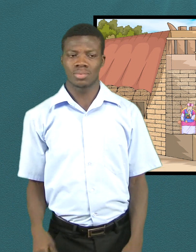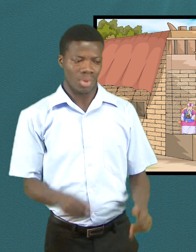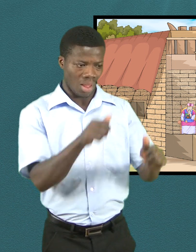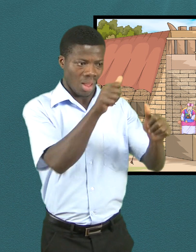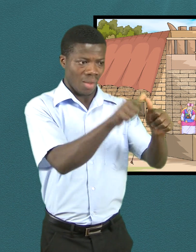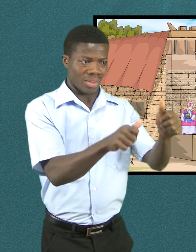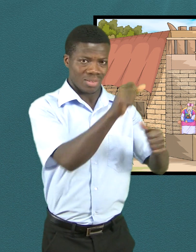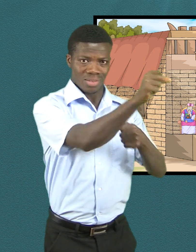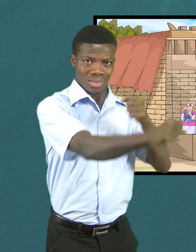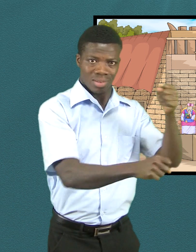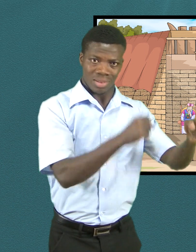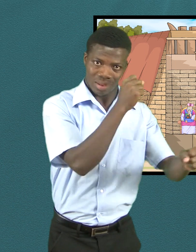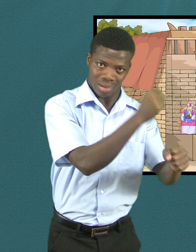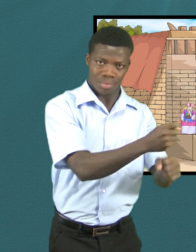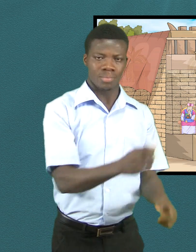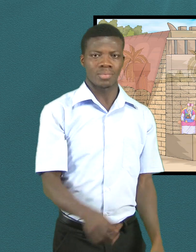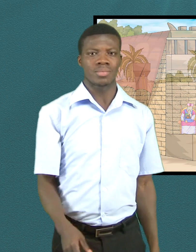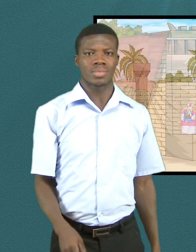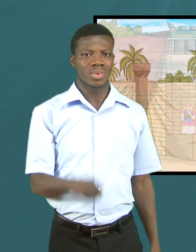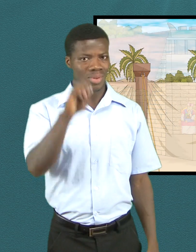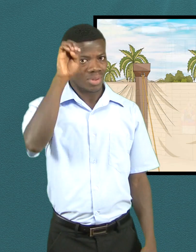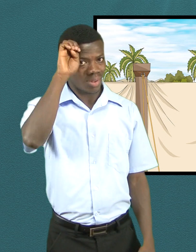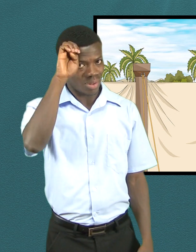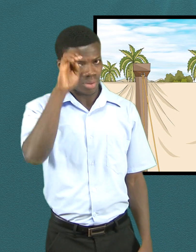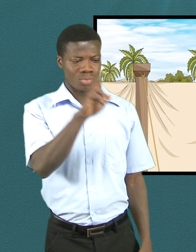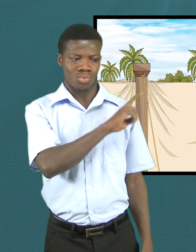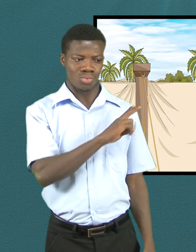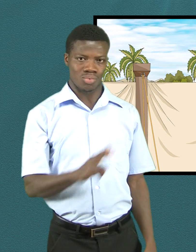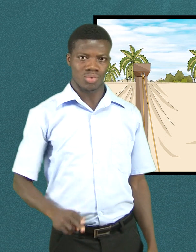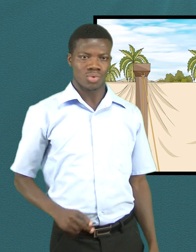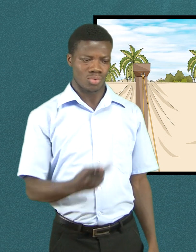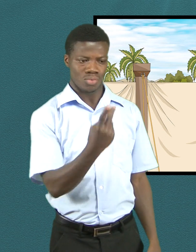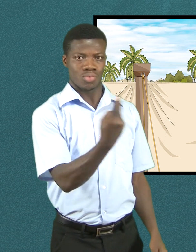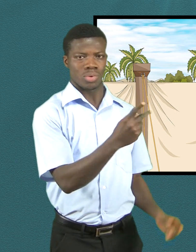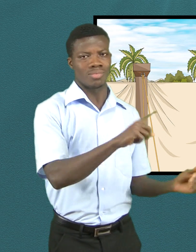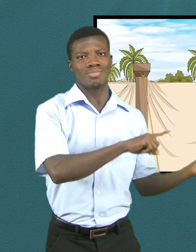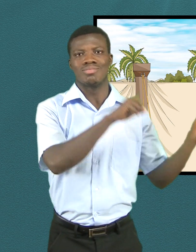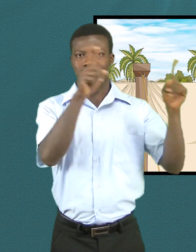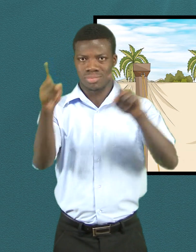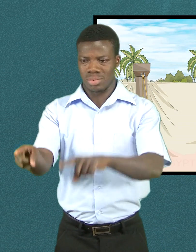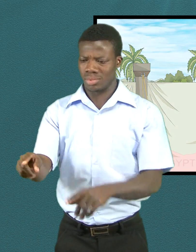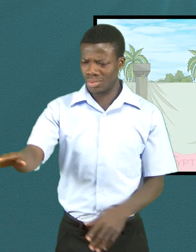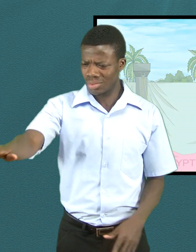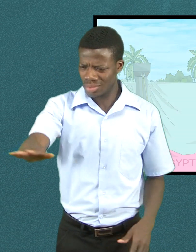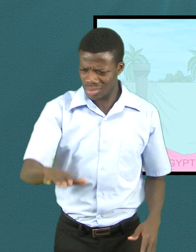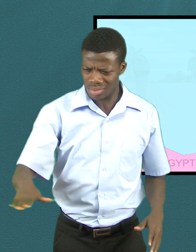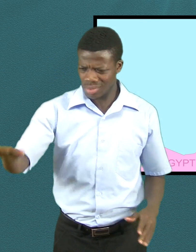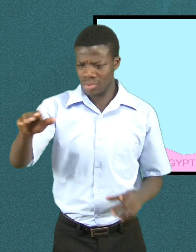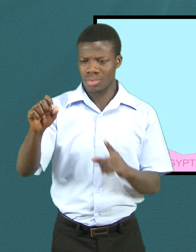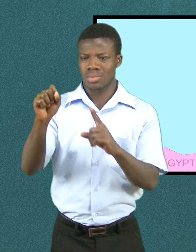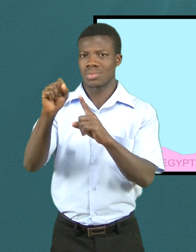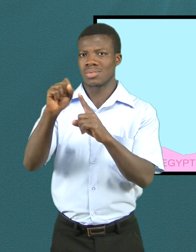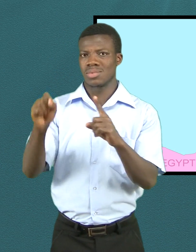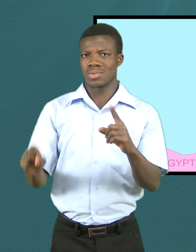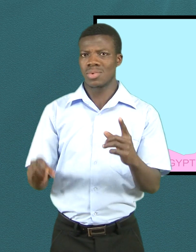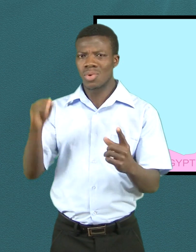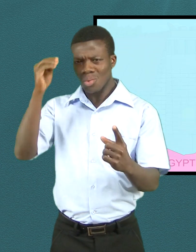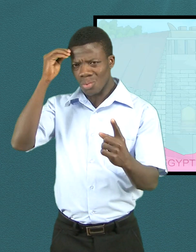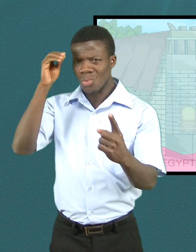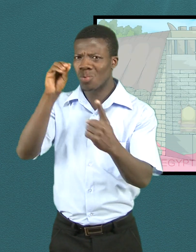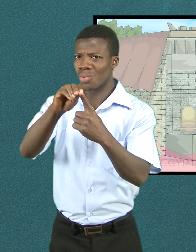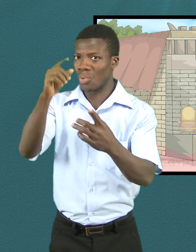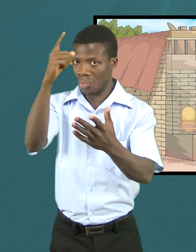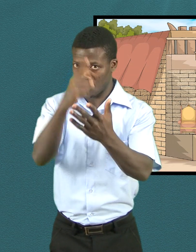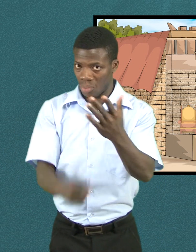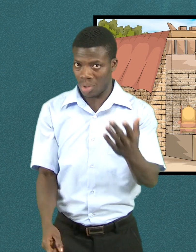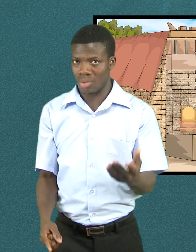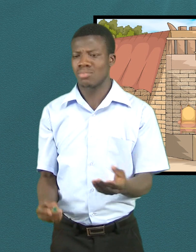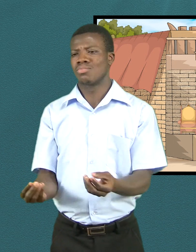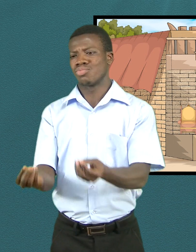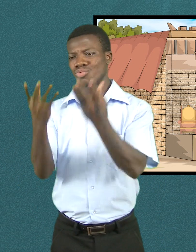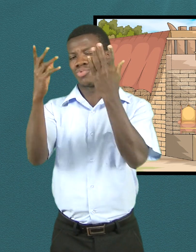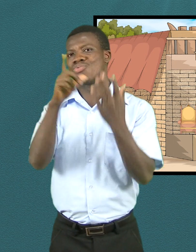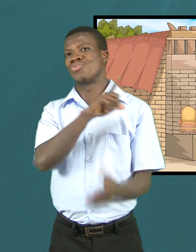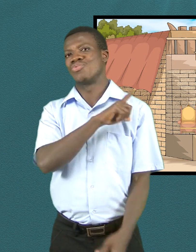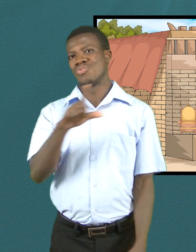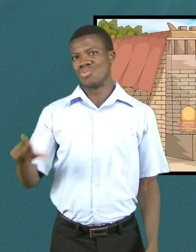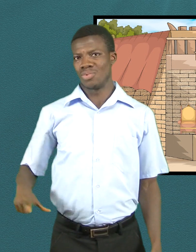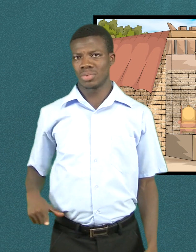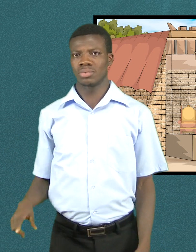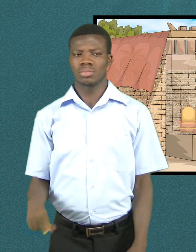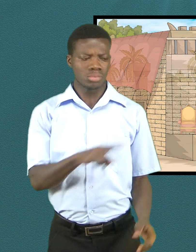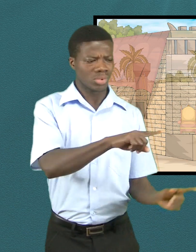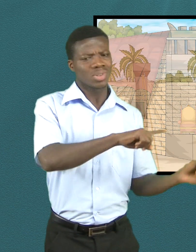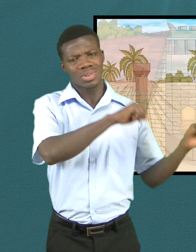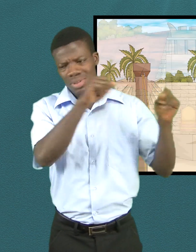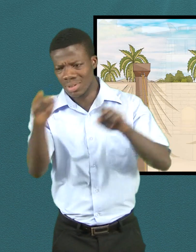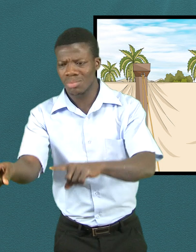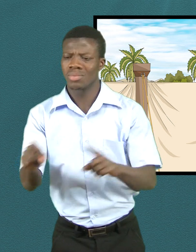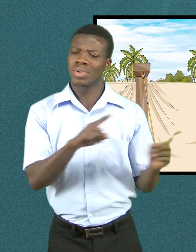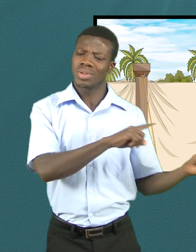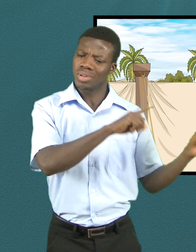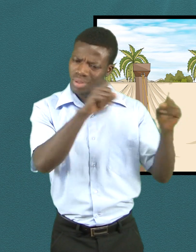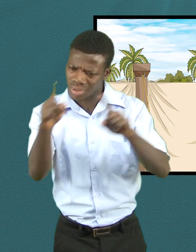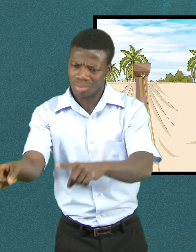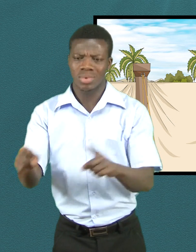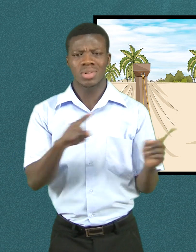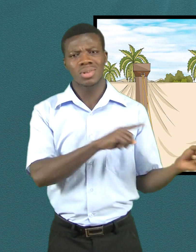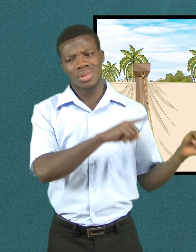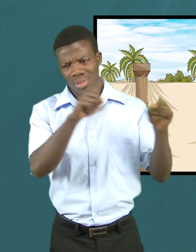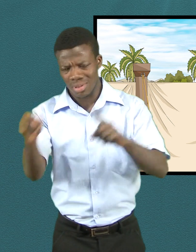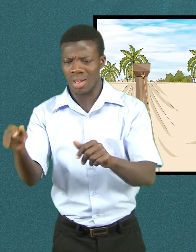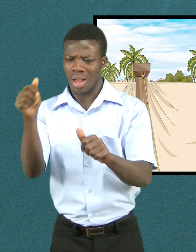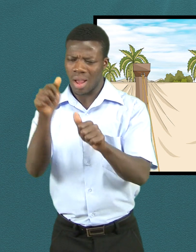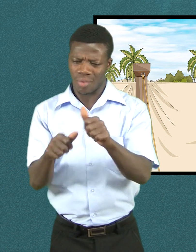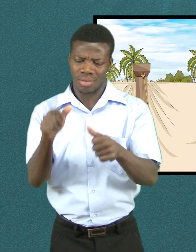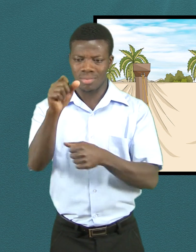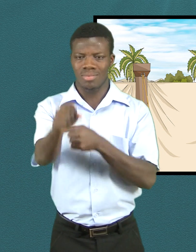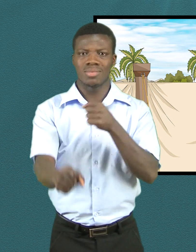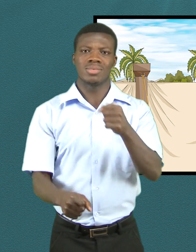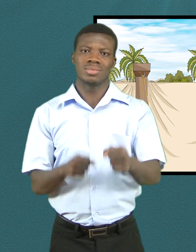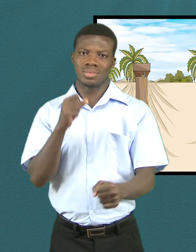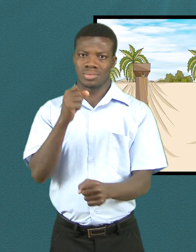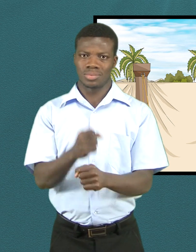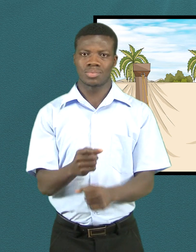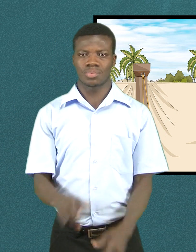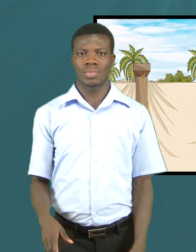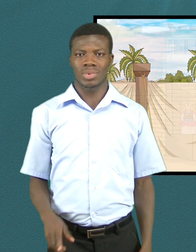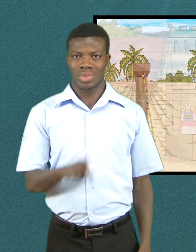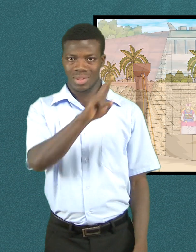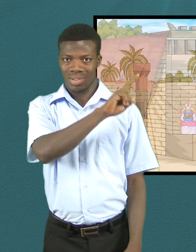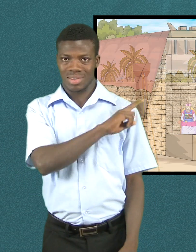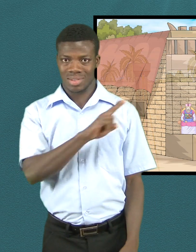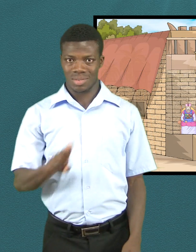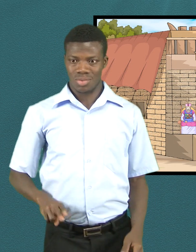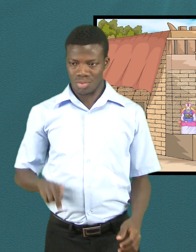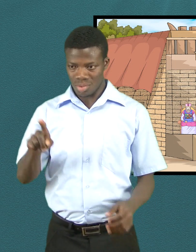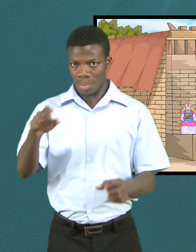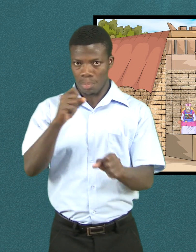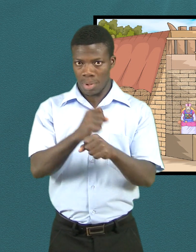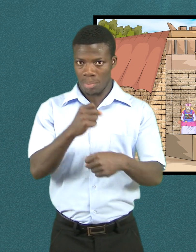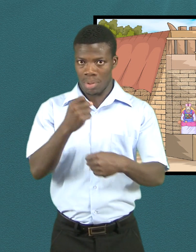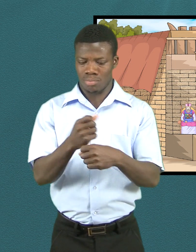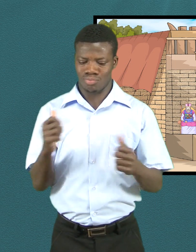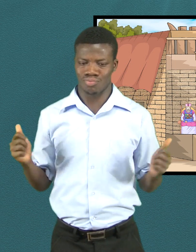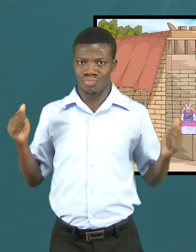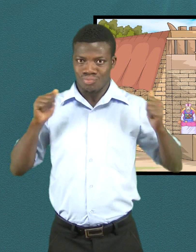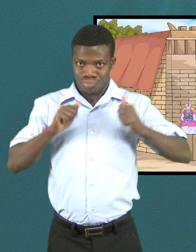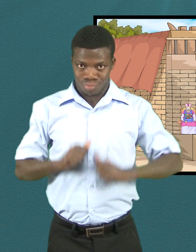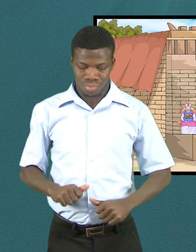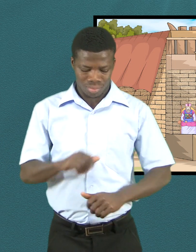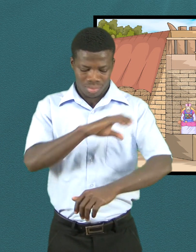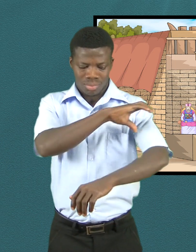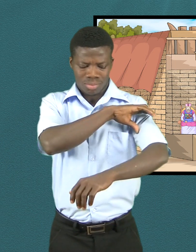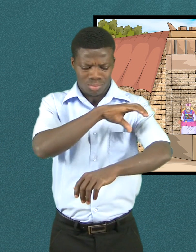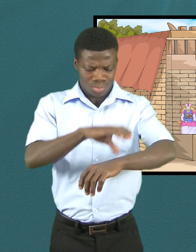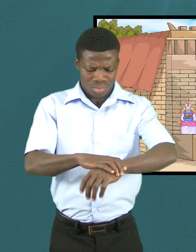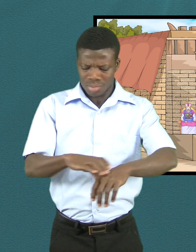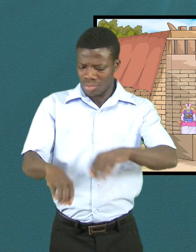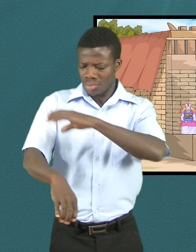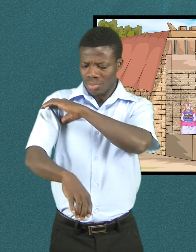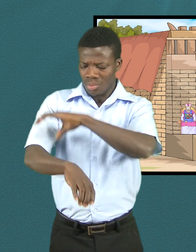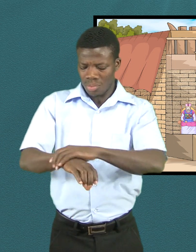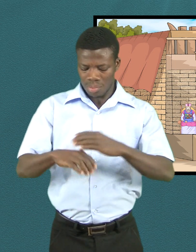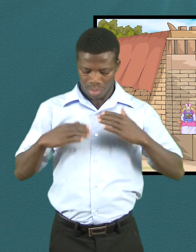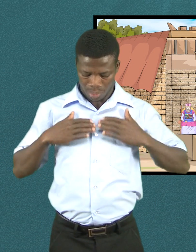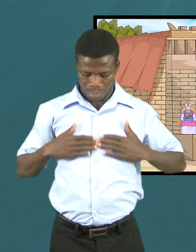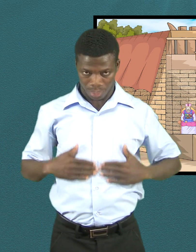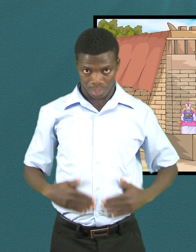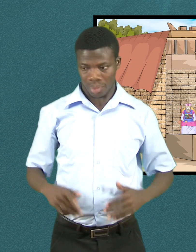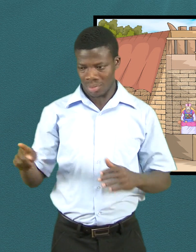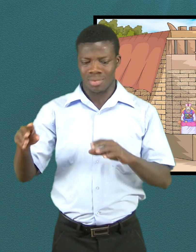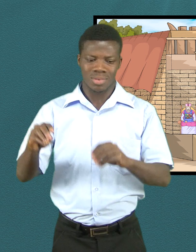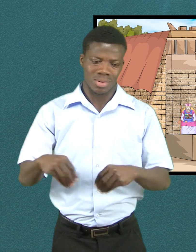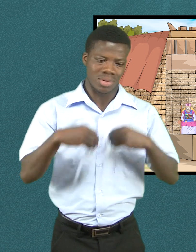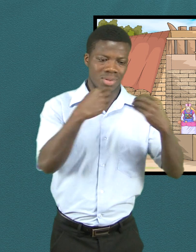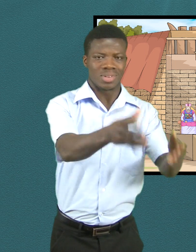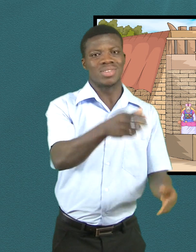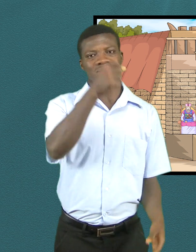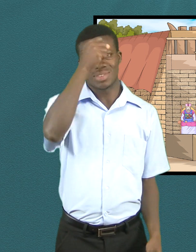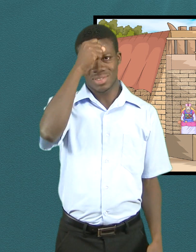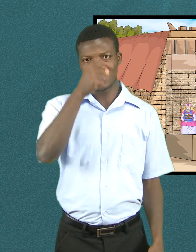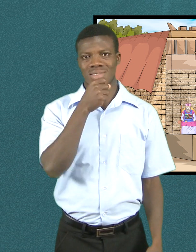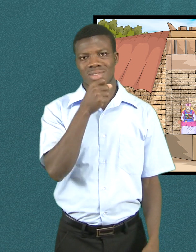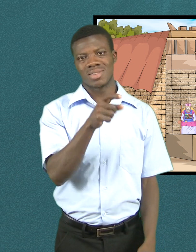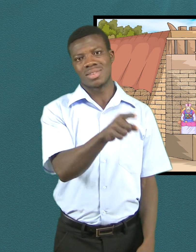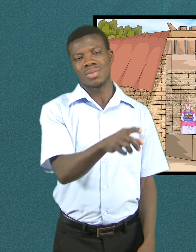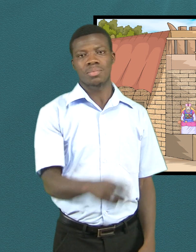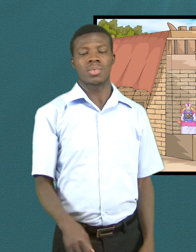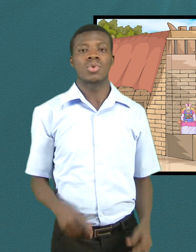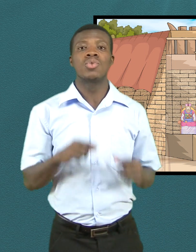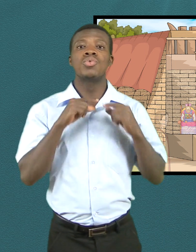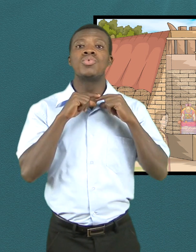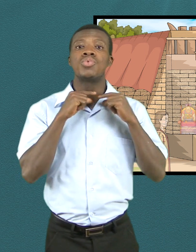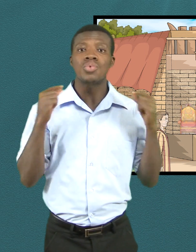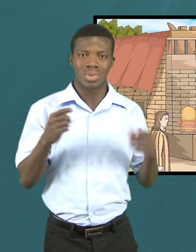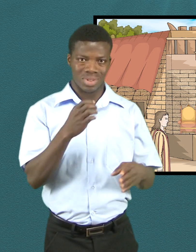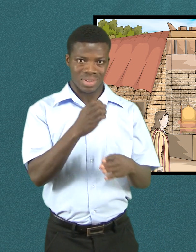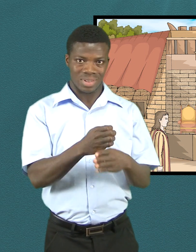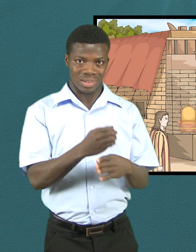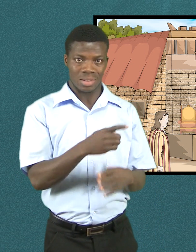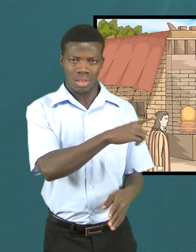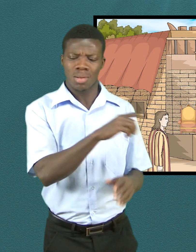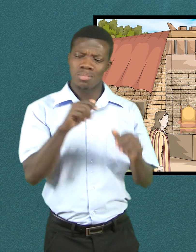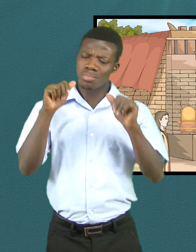Each year his mother would make him a little robe and bring it to him when she went with her husband to offer the annual sacrifice.